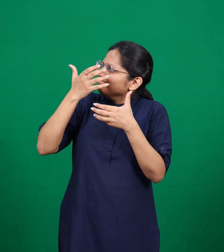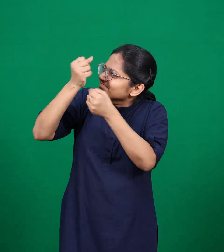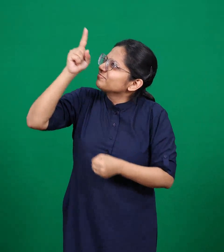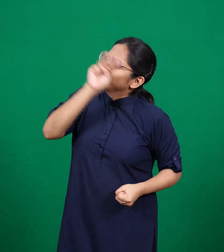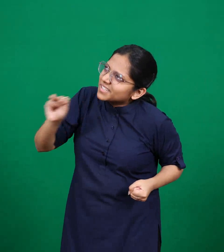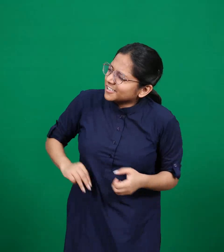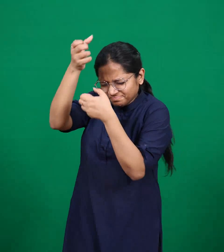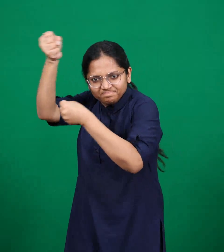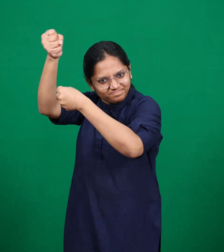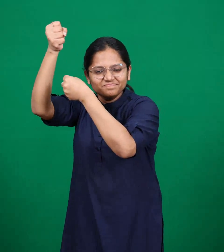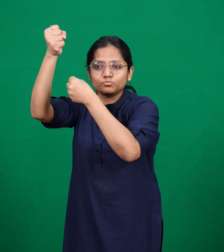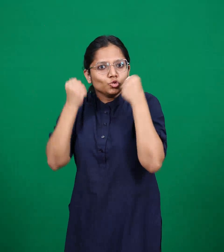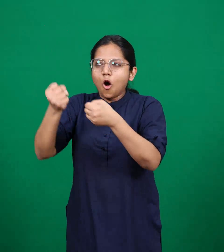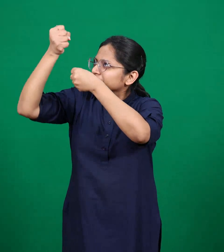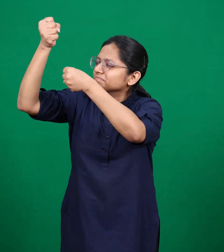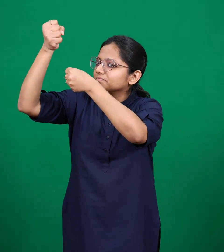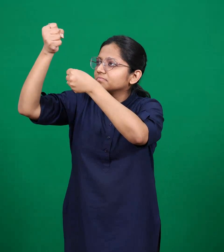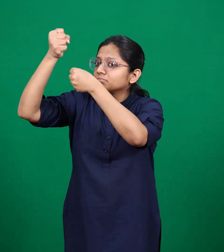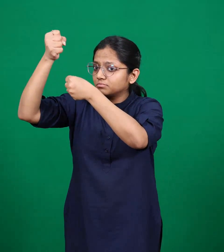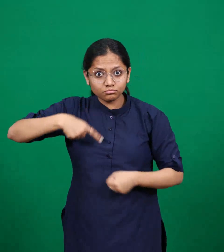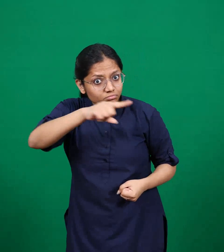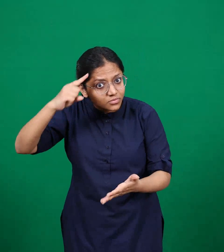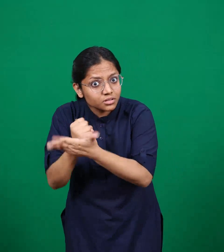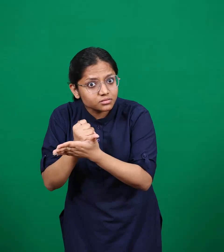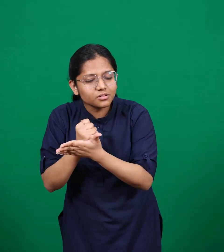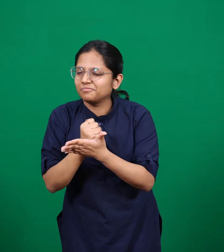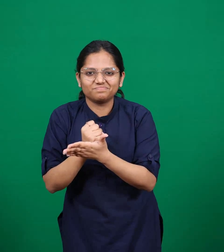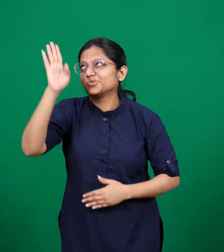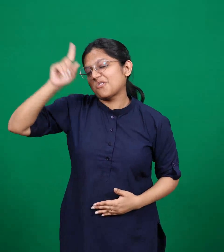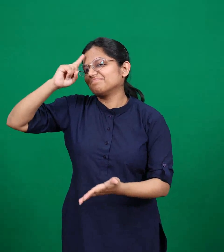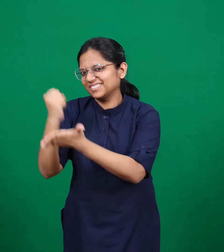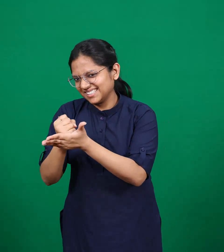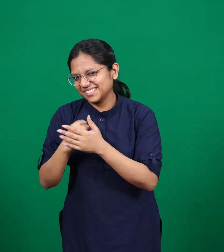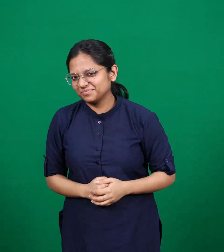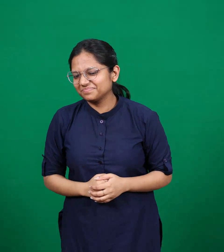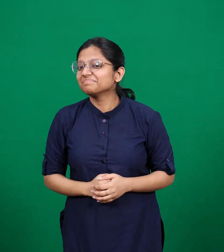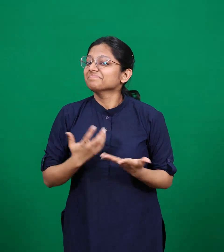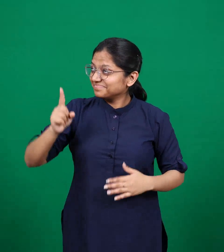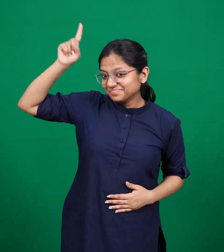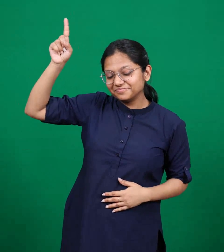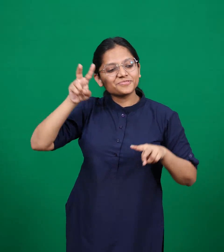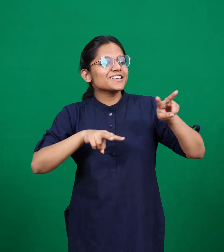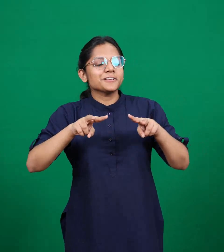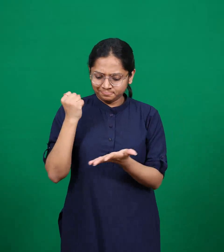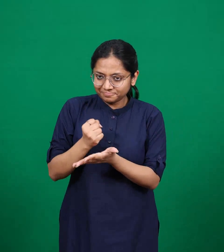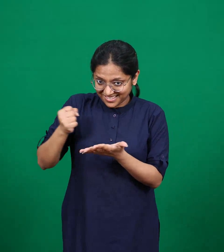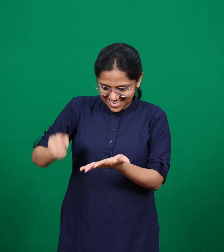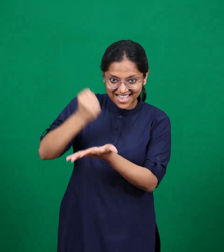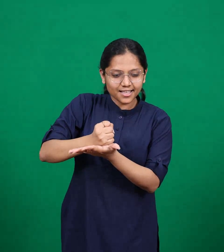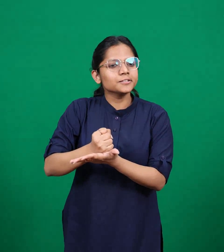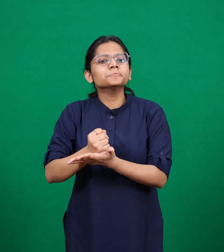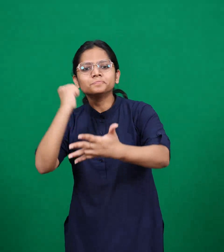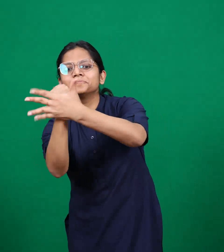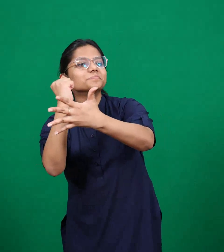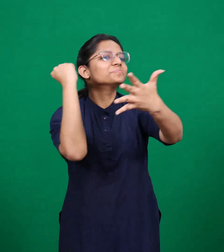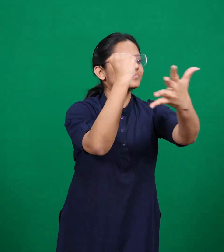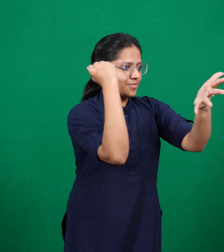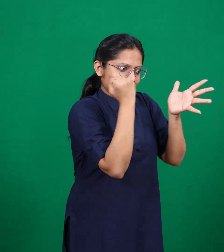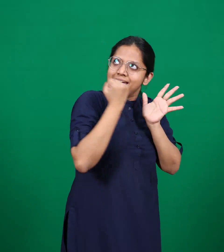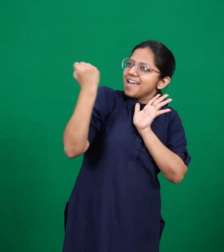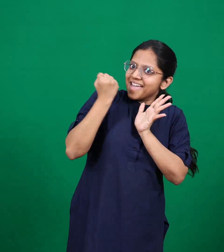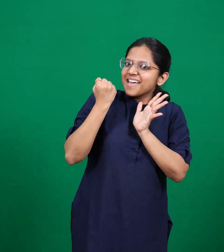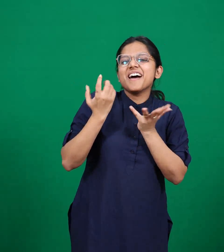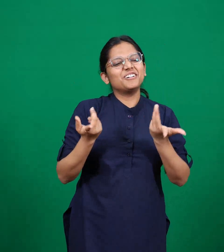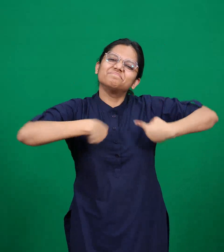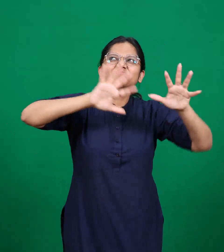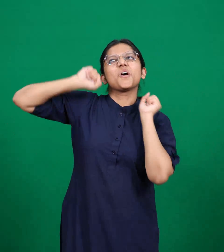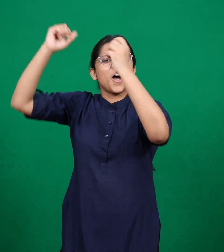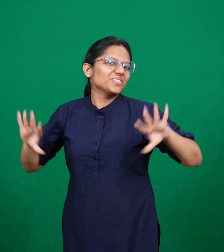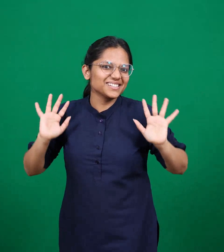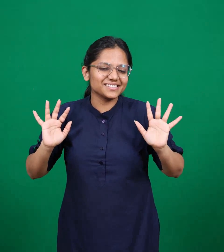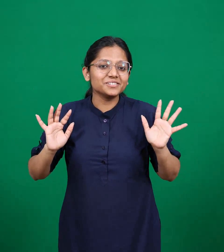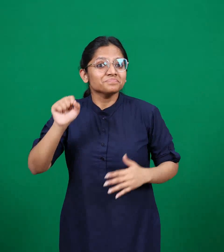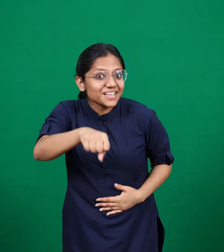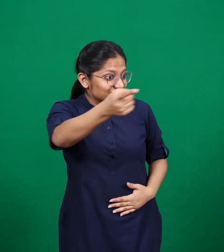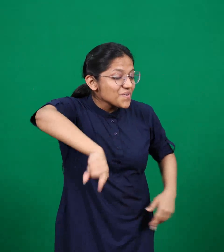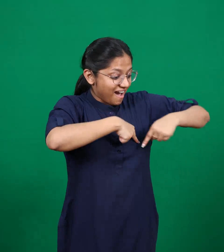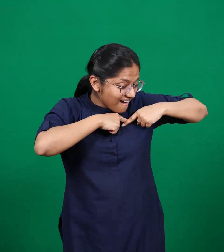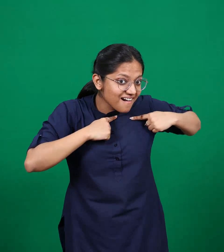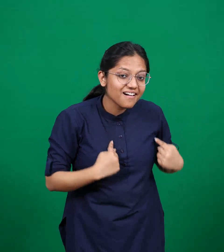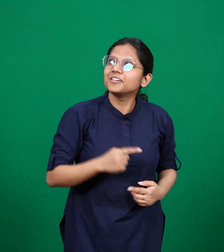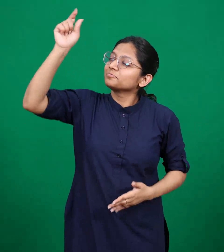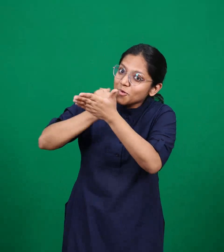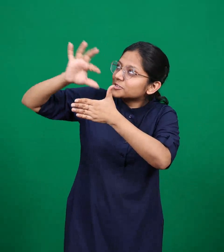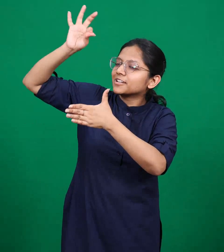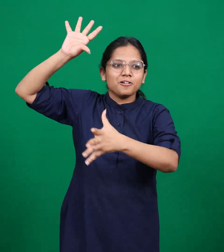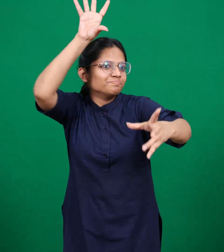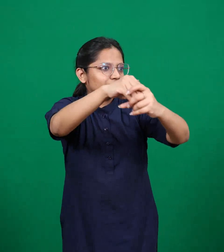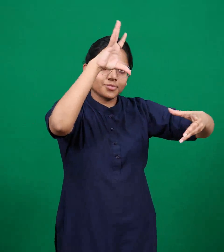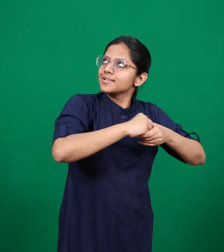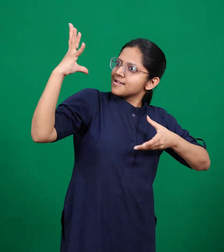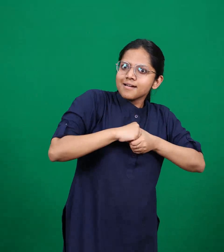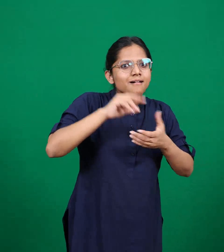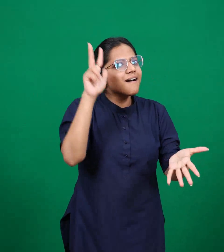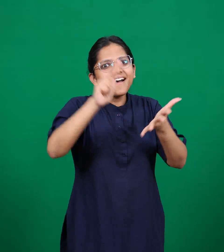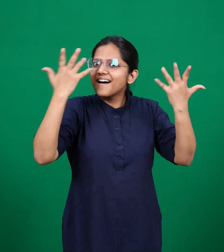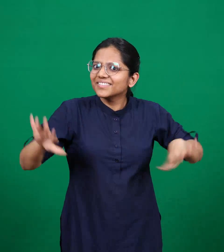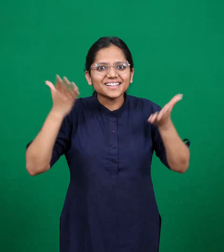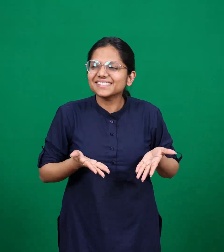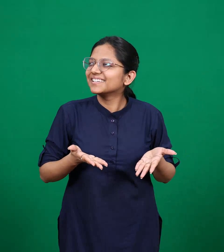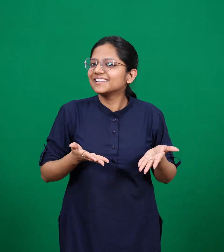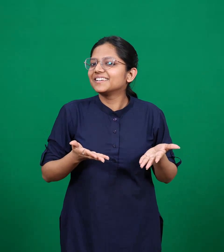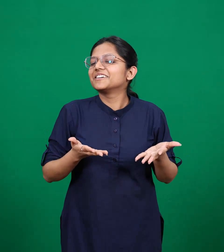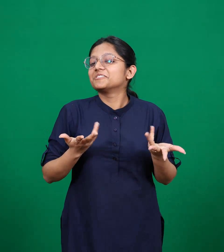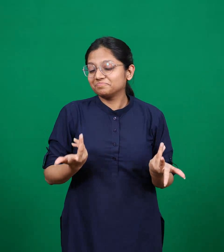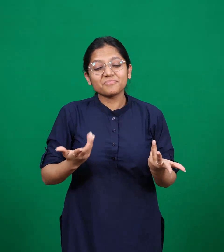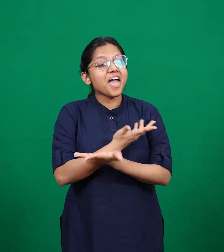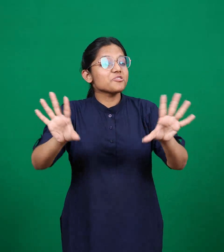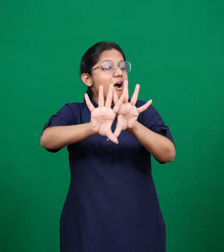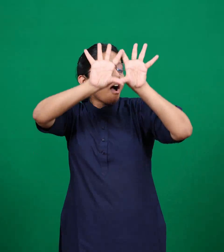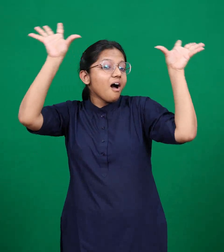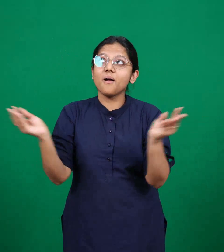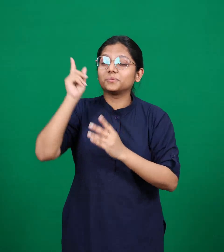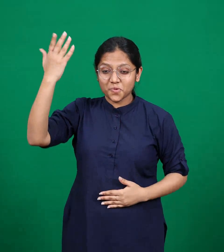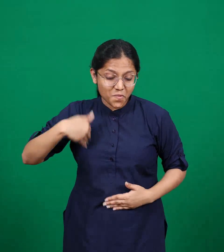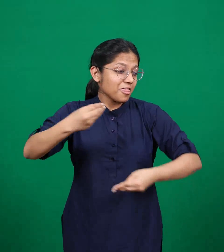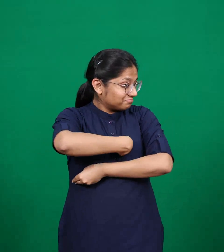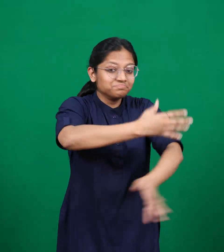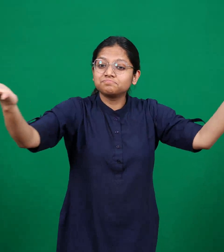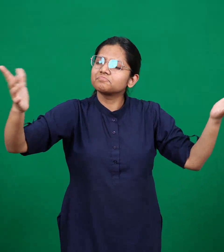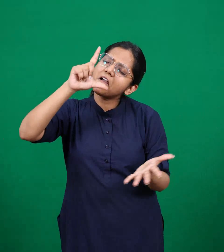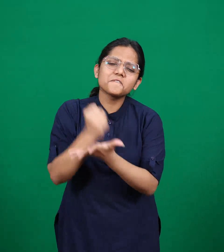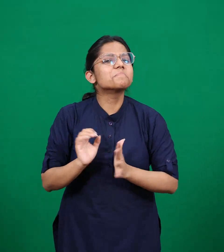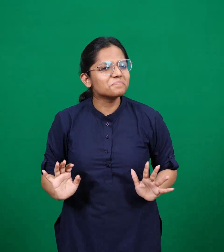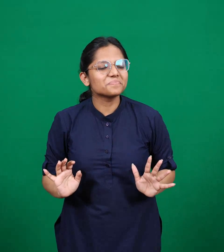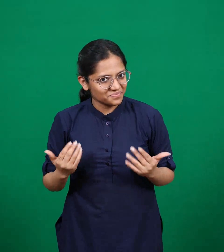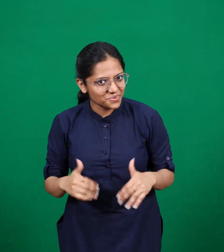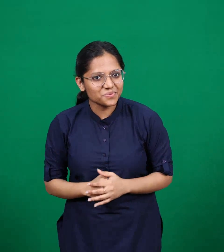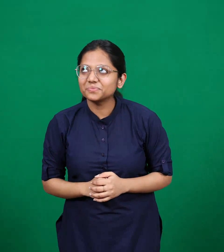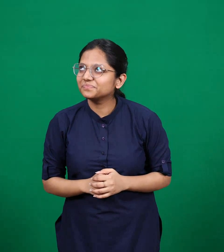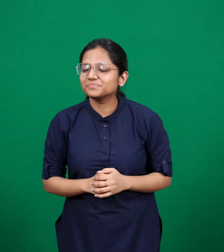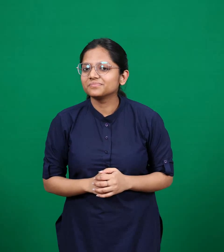He anointed us, placed His seal on us, and put His Spirit in our hearts as a pledge of what is to come.